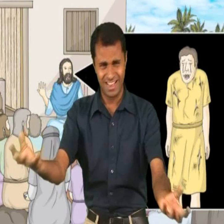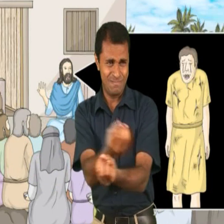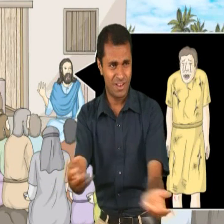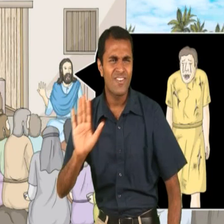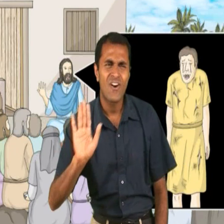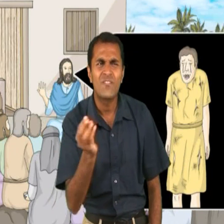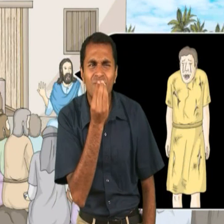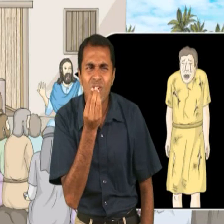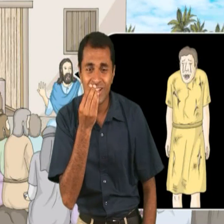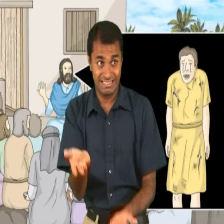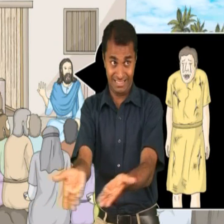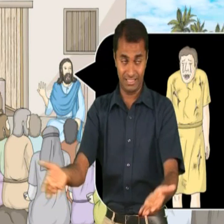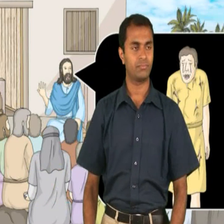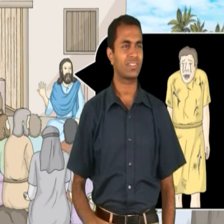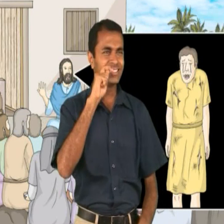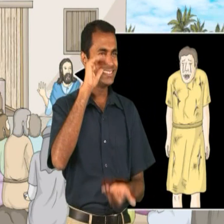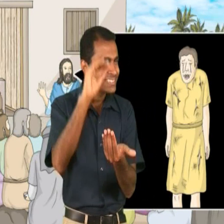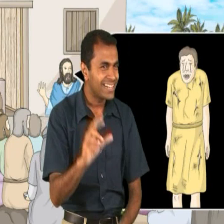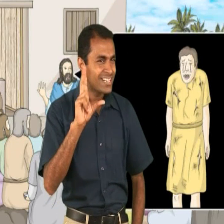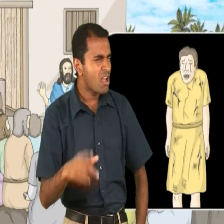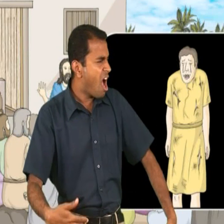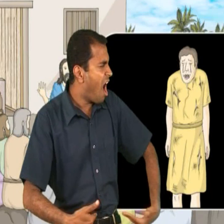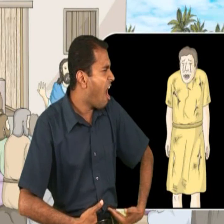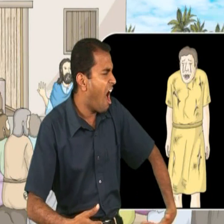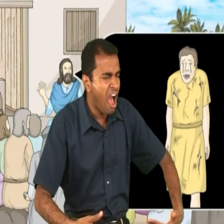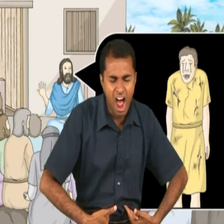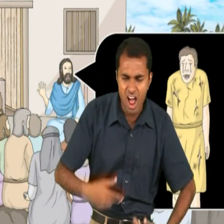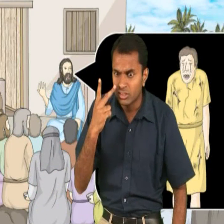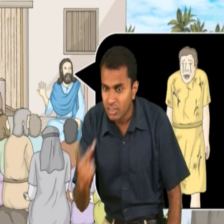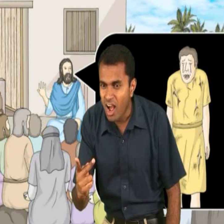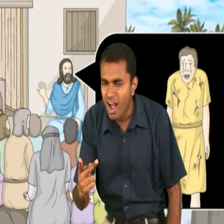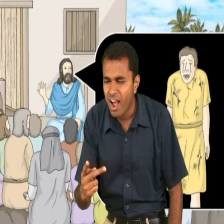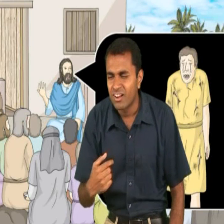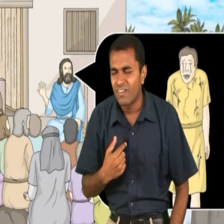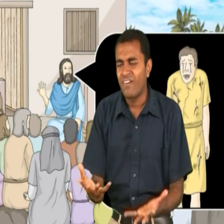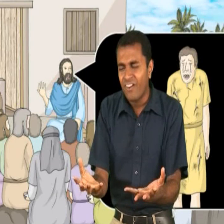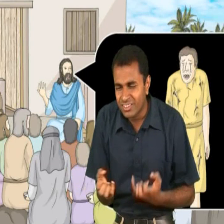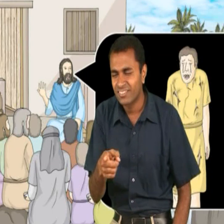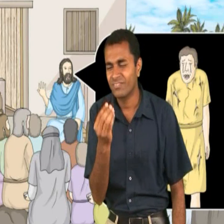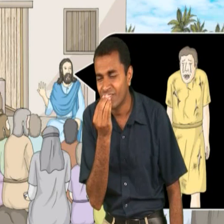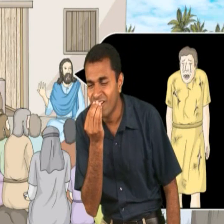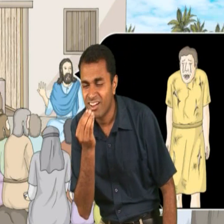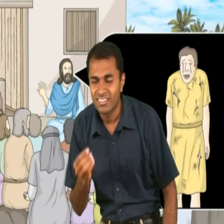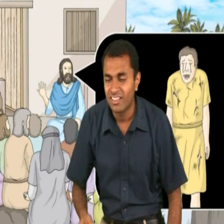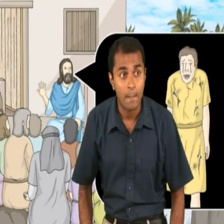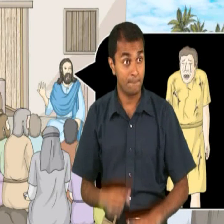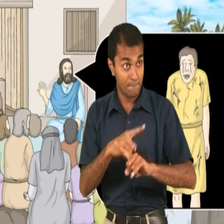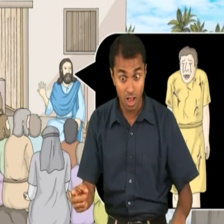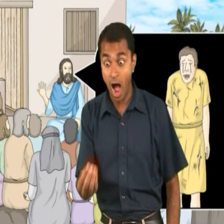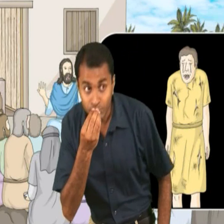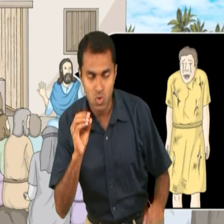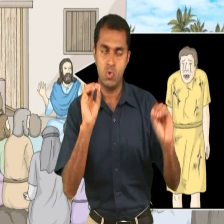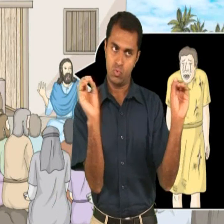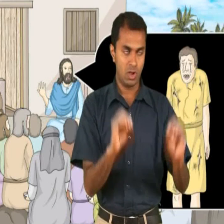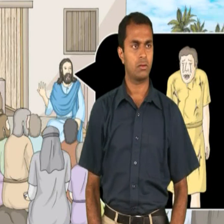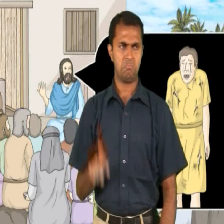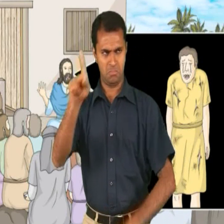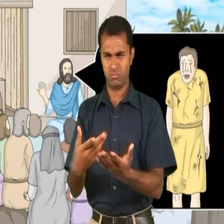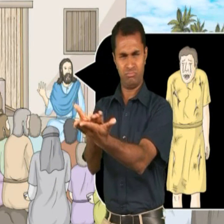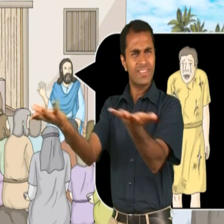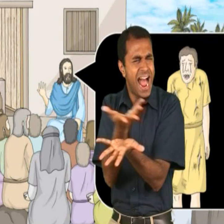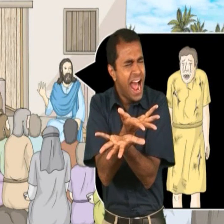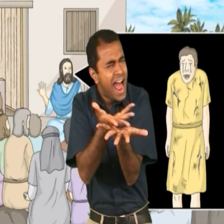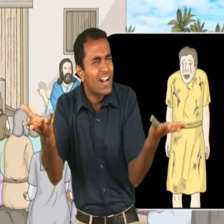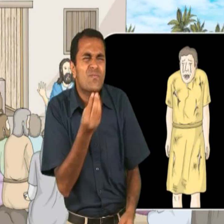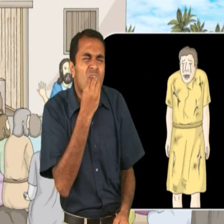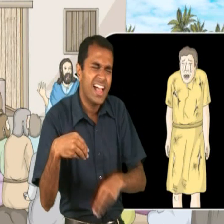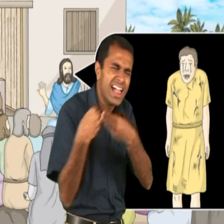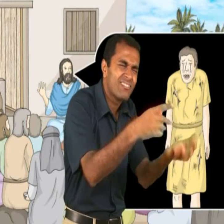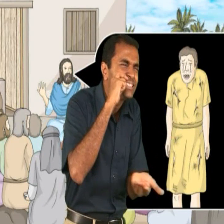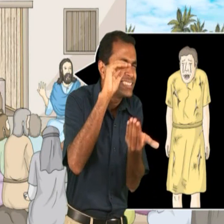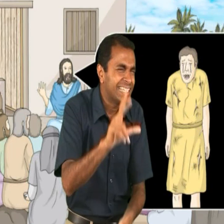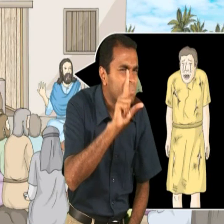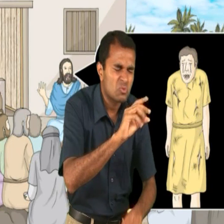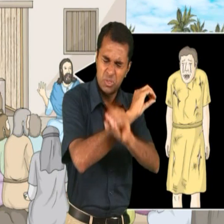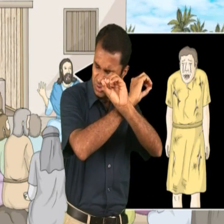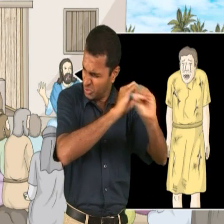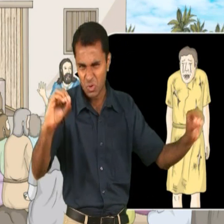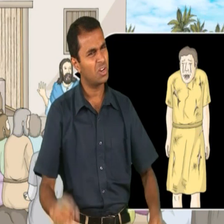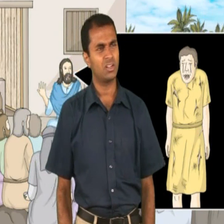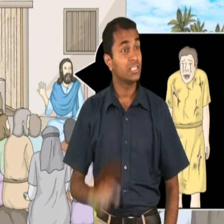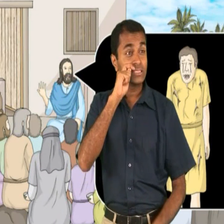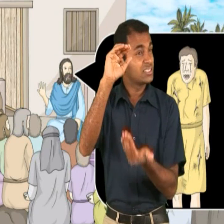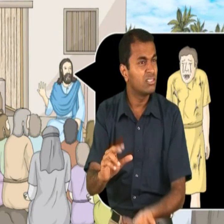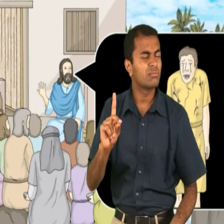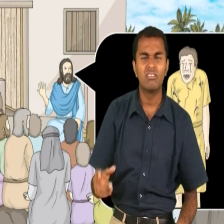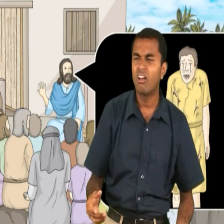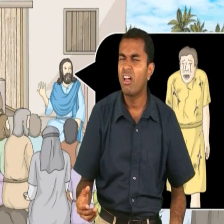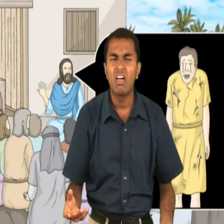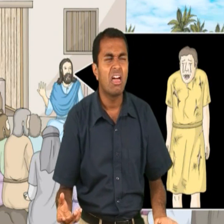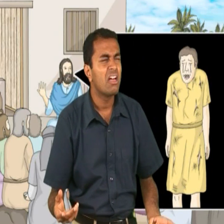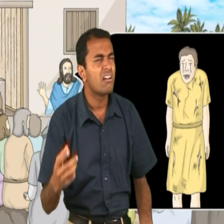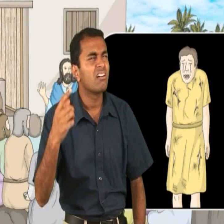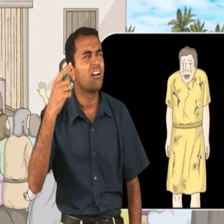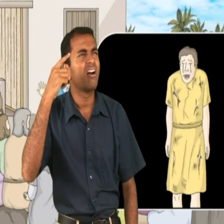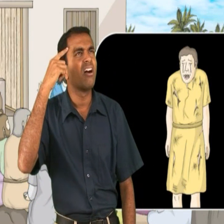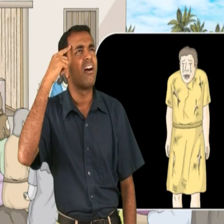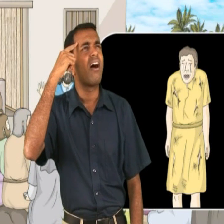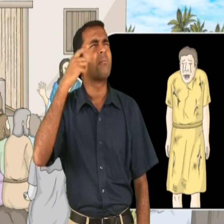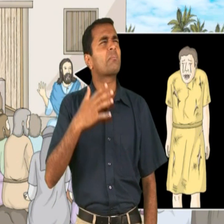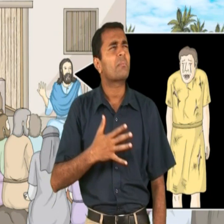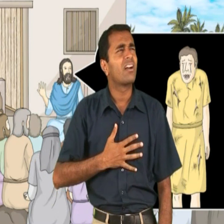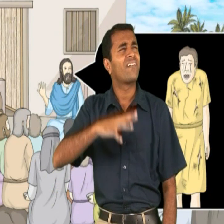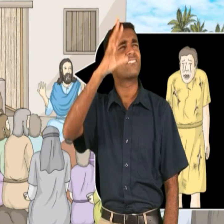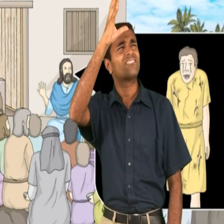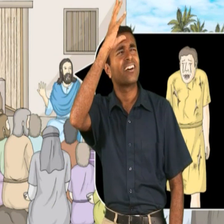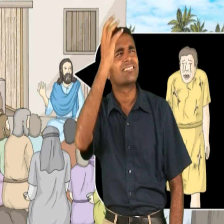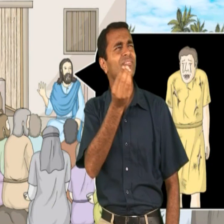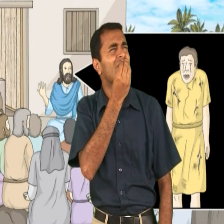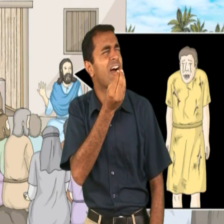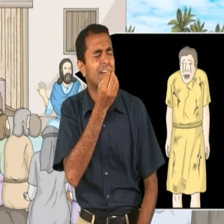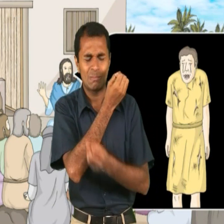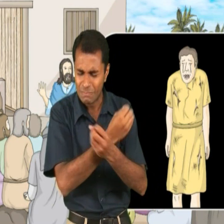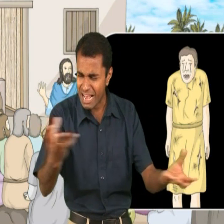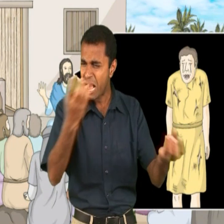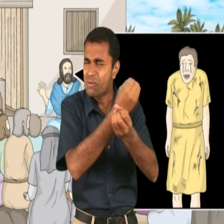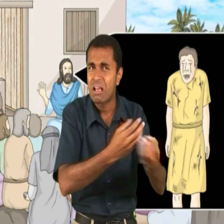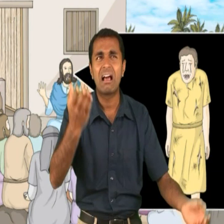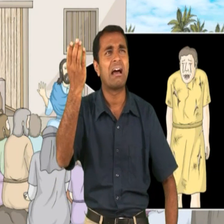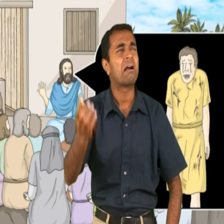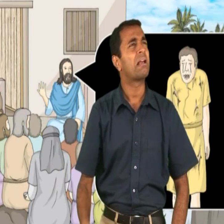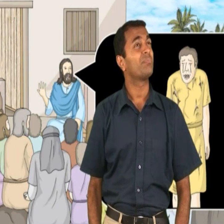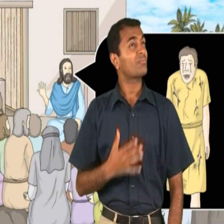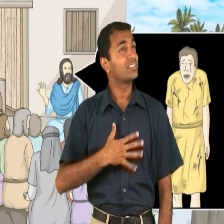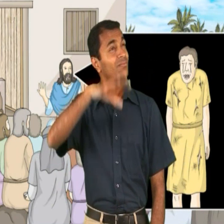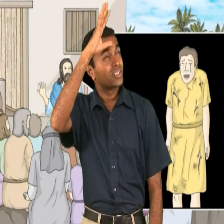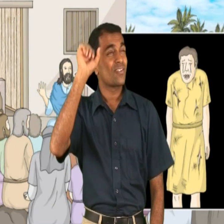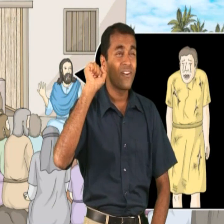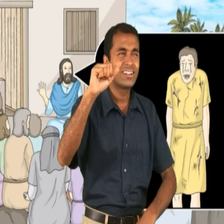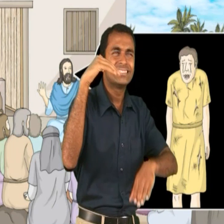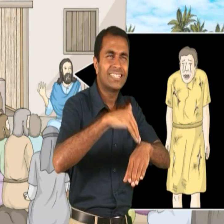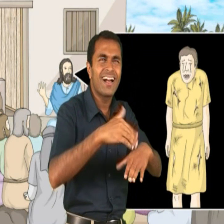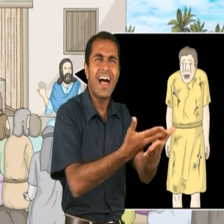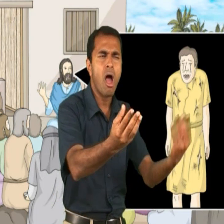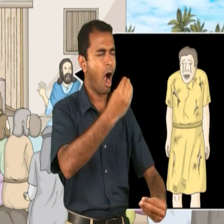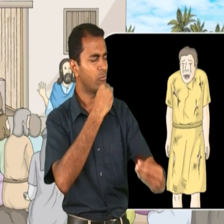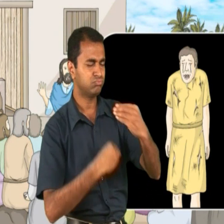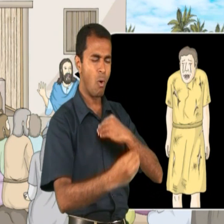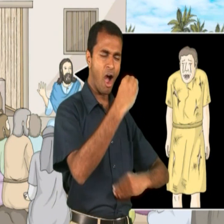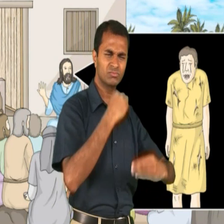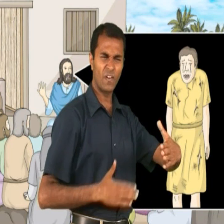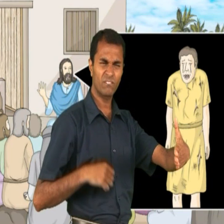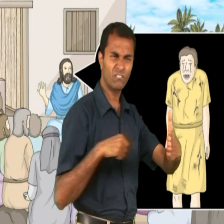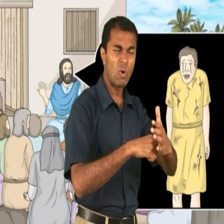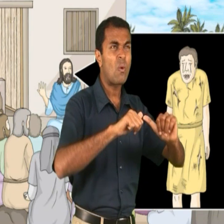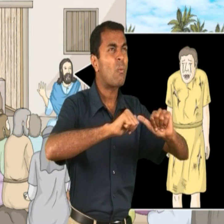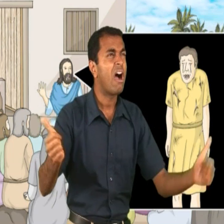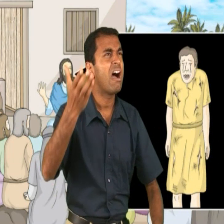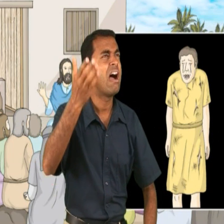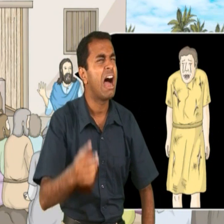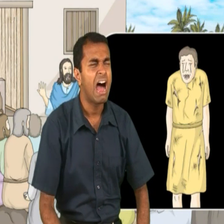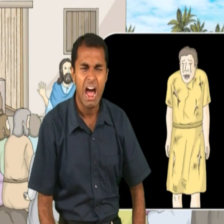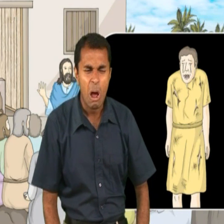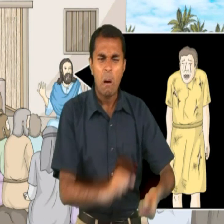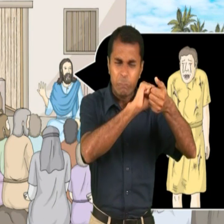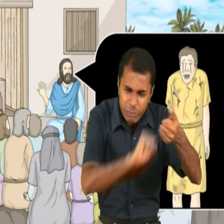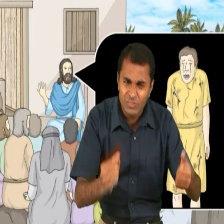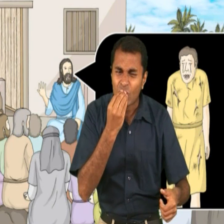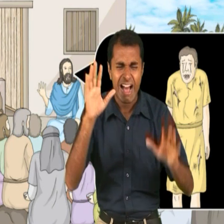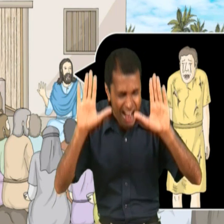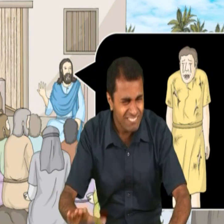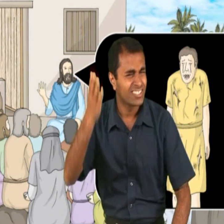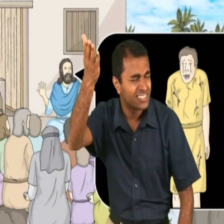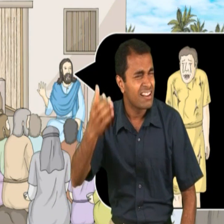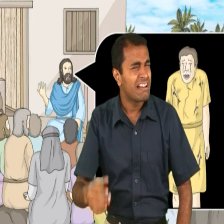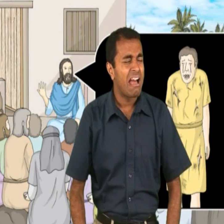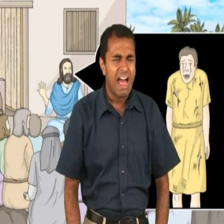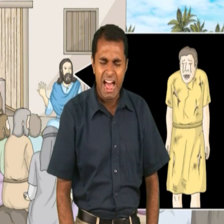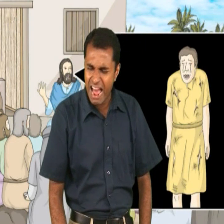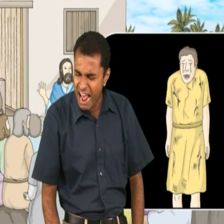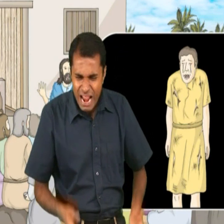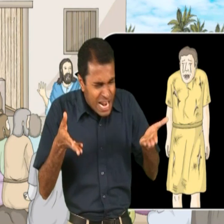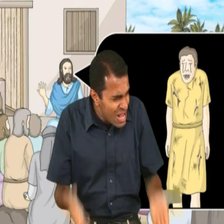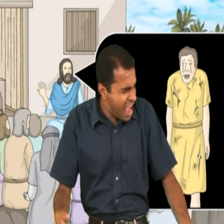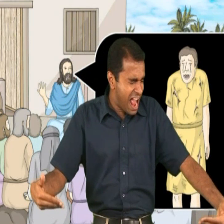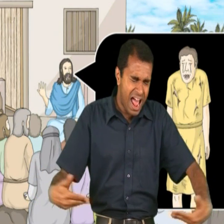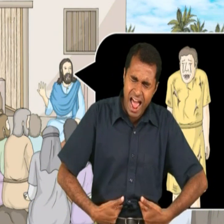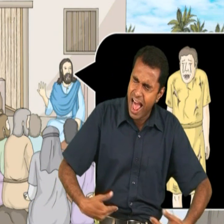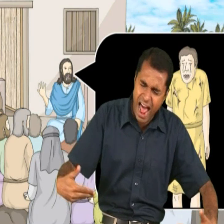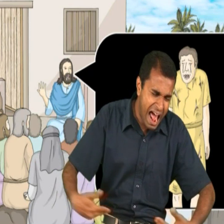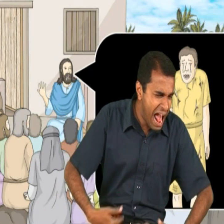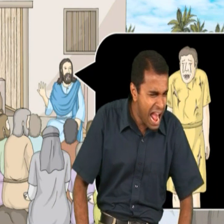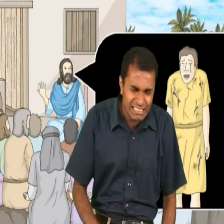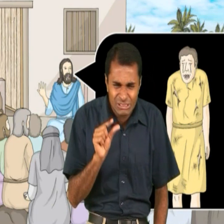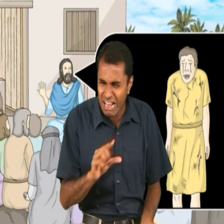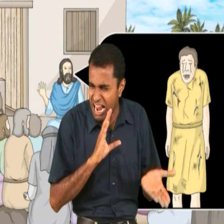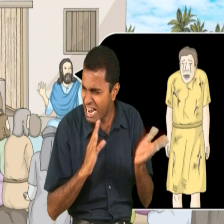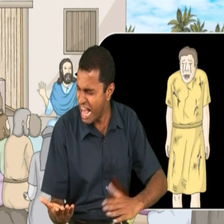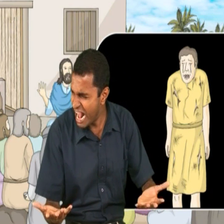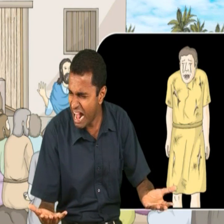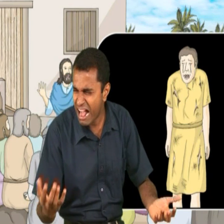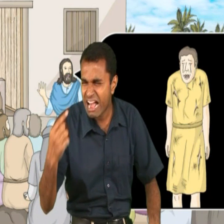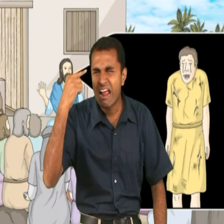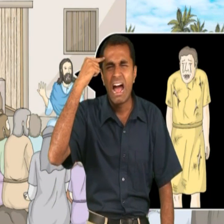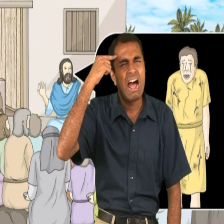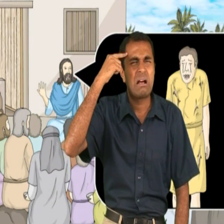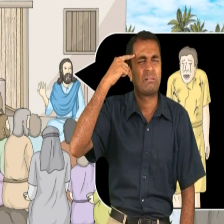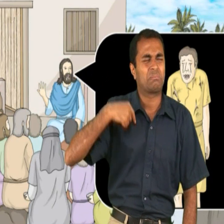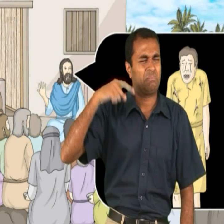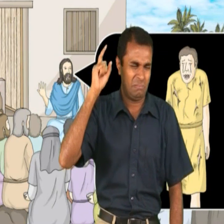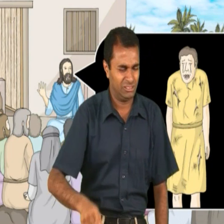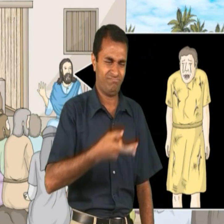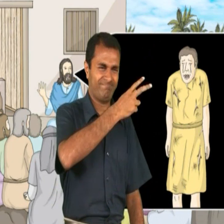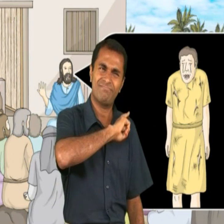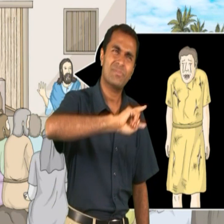He longed to fill his belly with the pods the pigs were eating, but no one would give him a thing. Finally he came to his senses and said, ‘How many of my father’s hired servants have plenty of food? But here I am, starving to death!